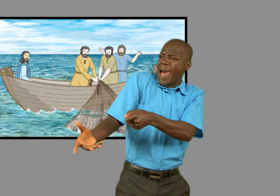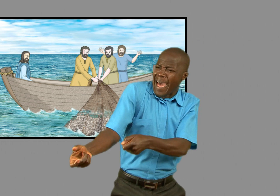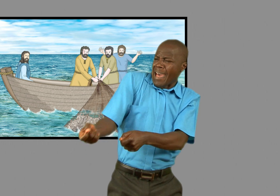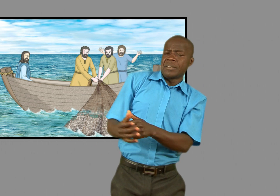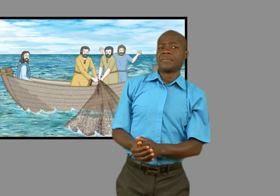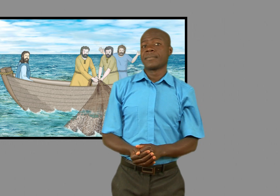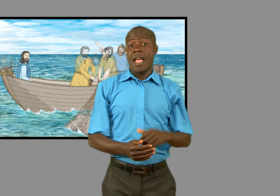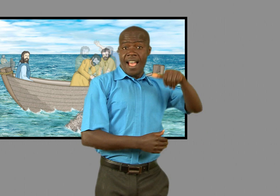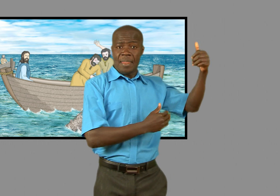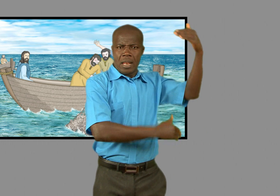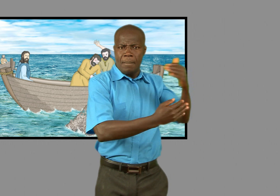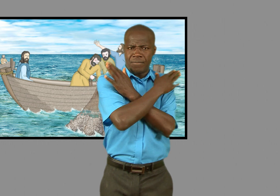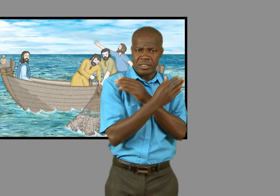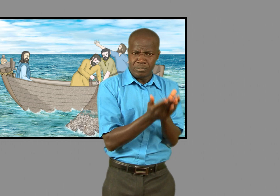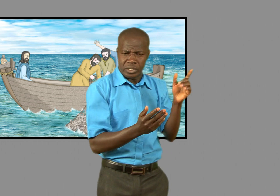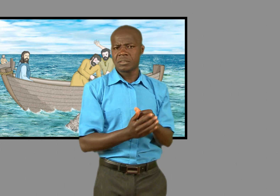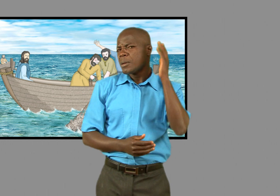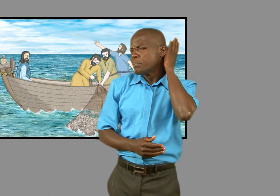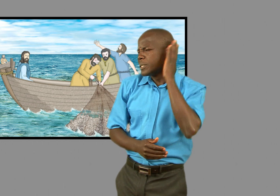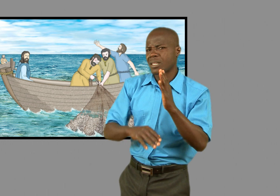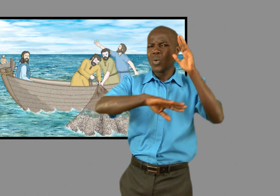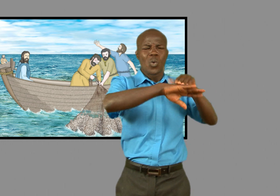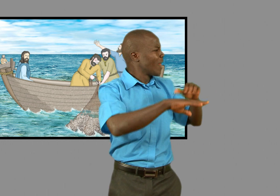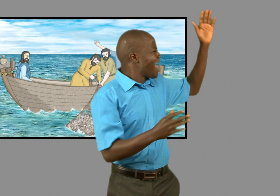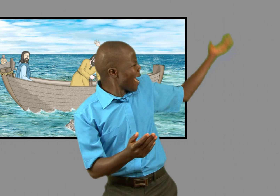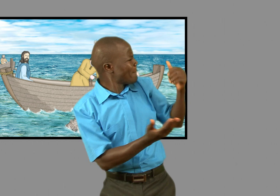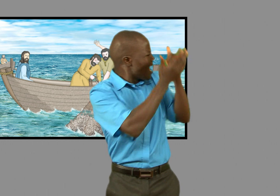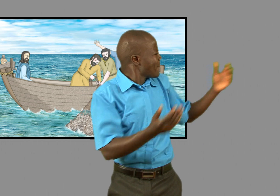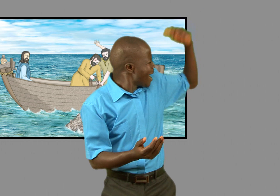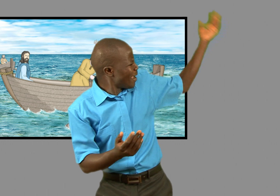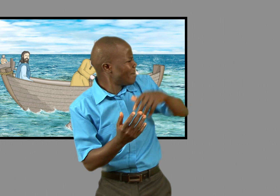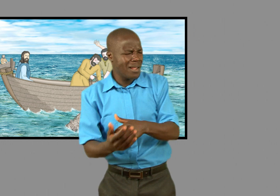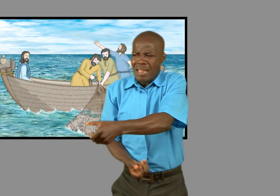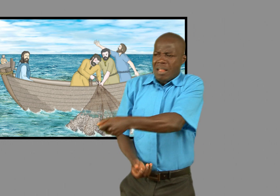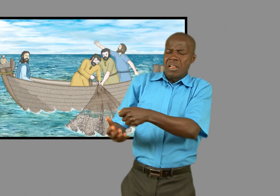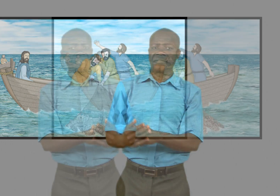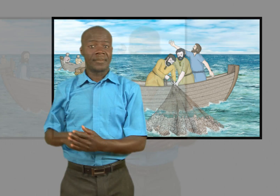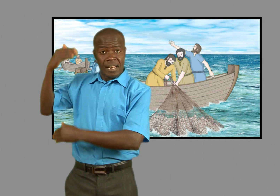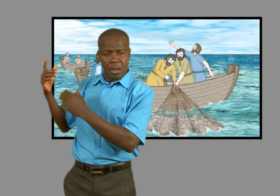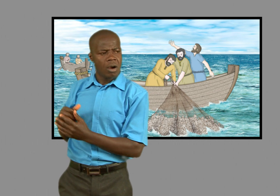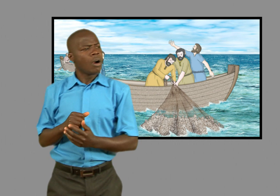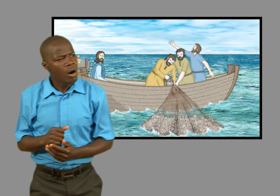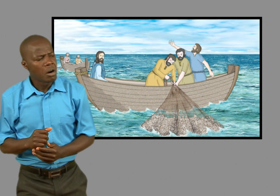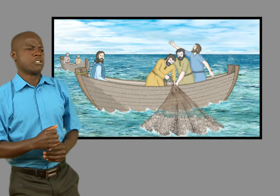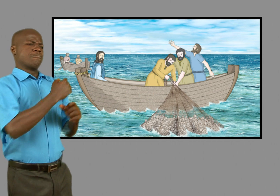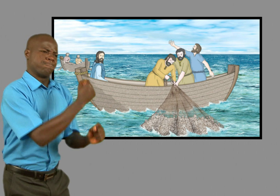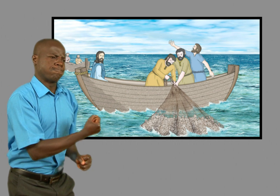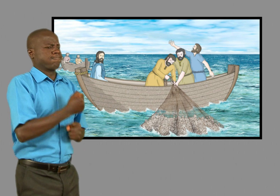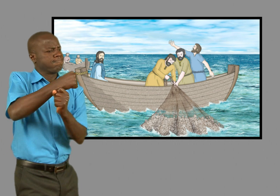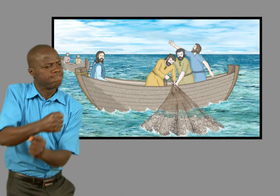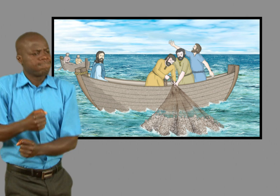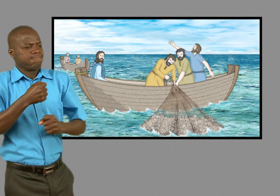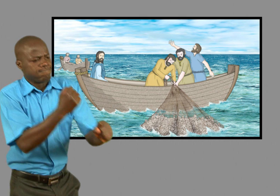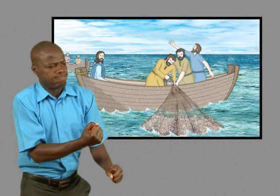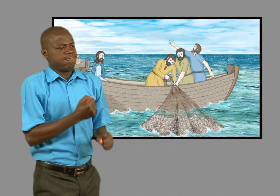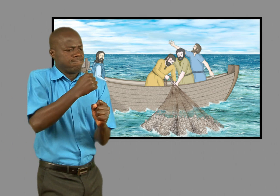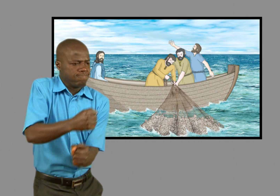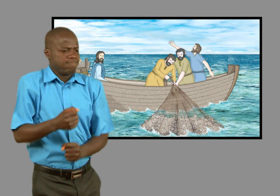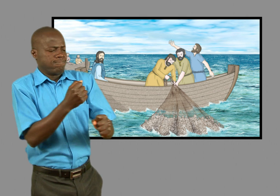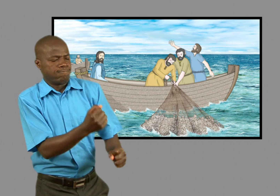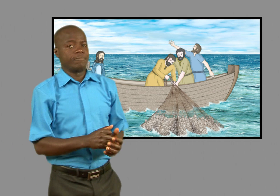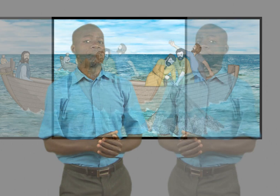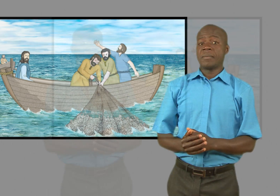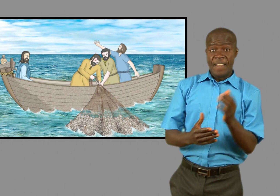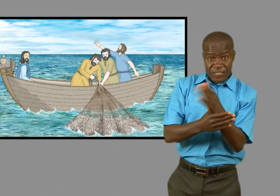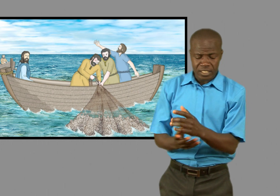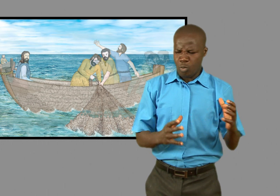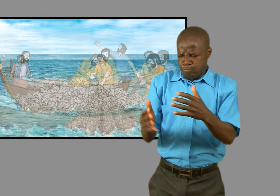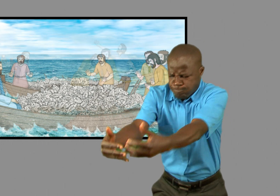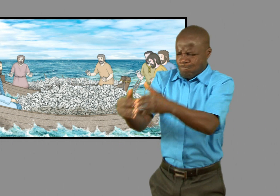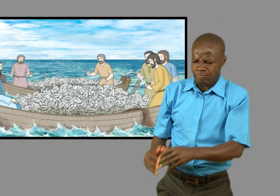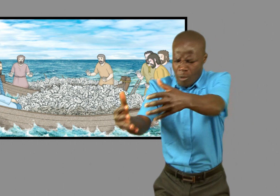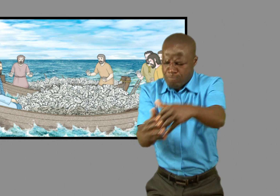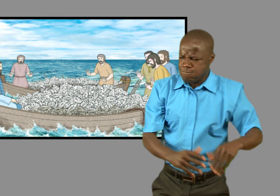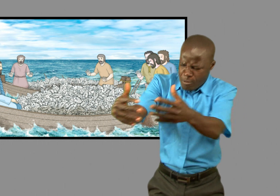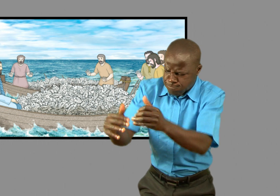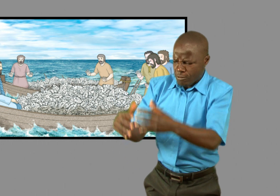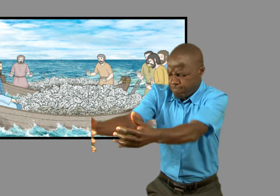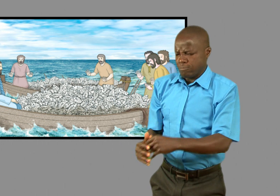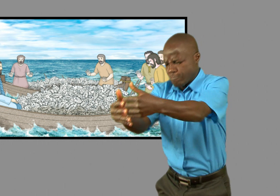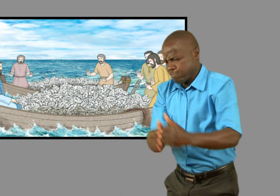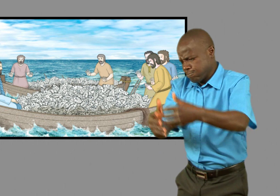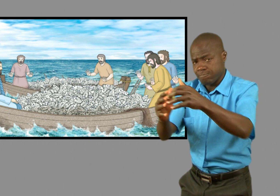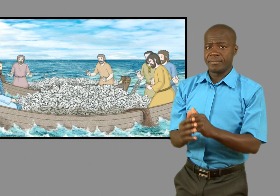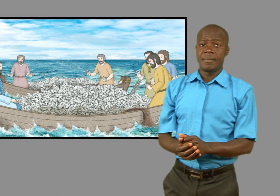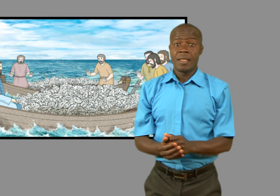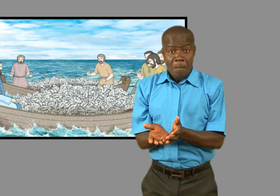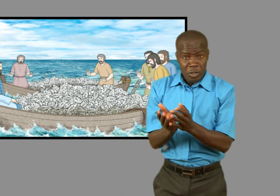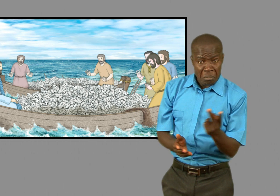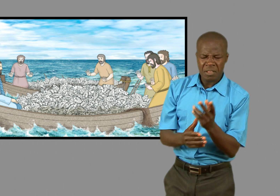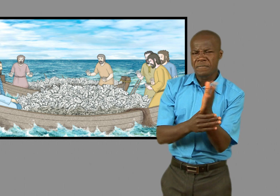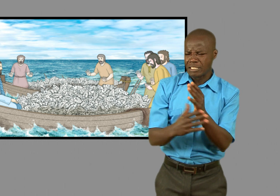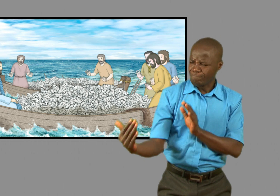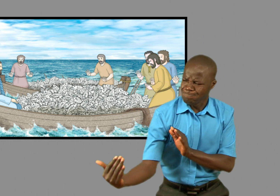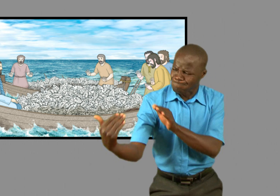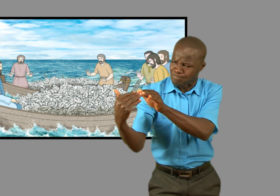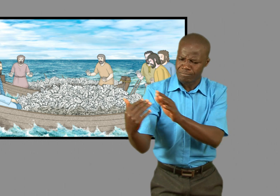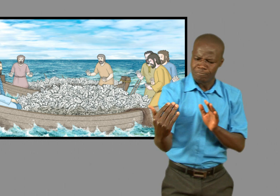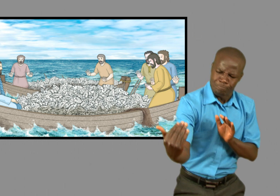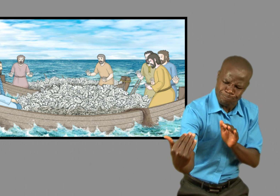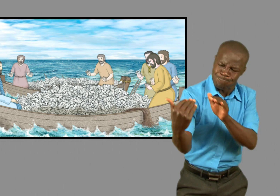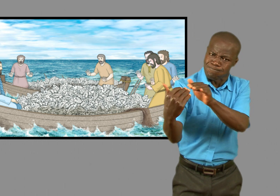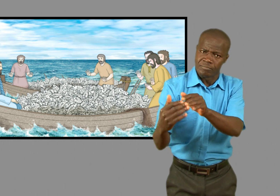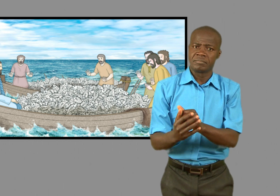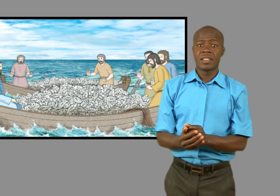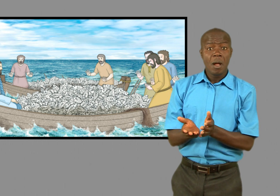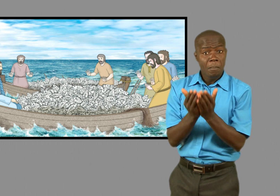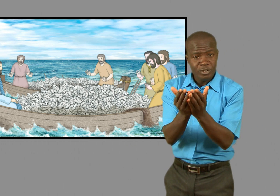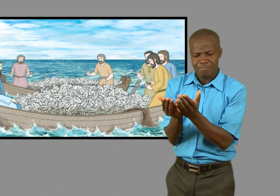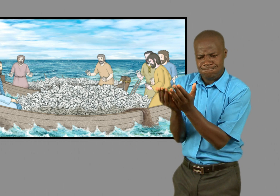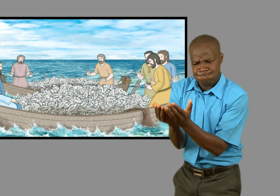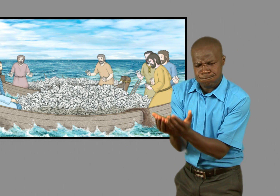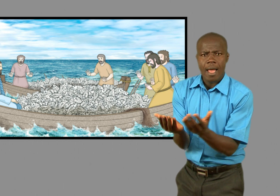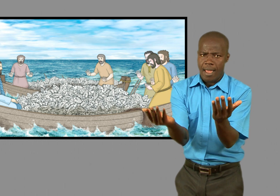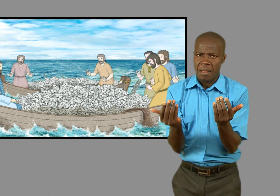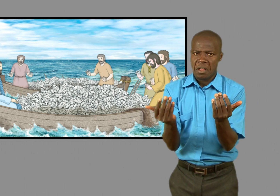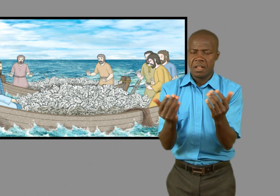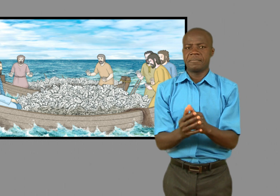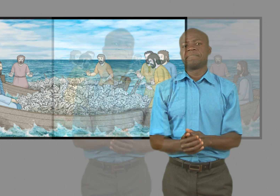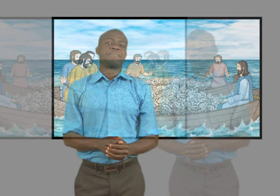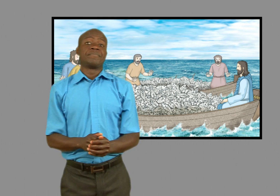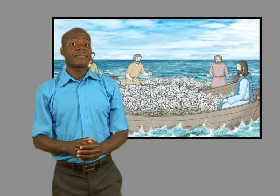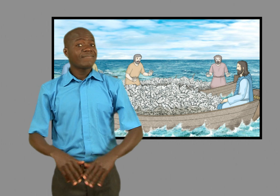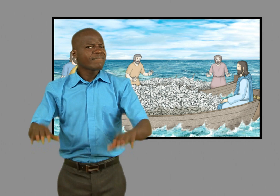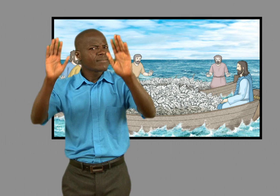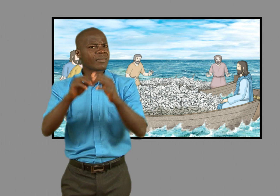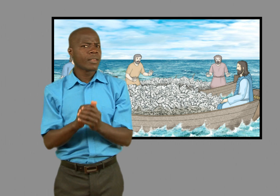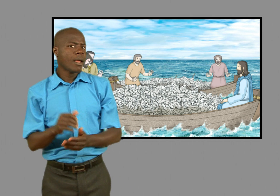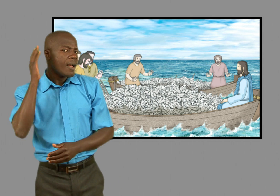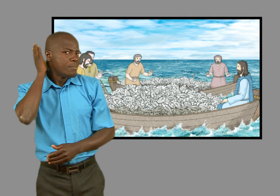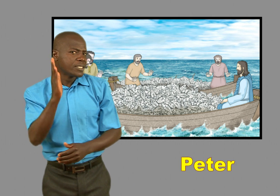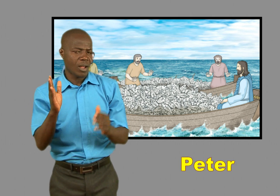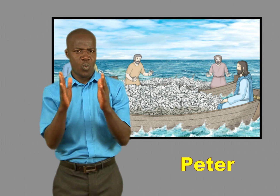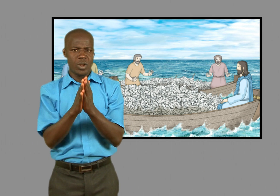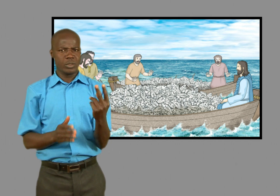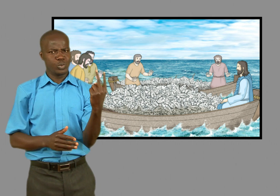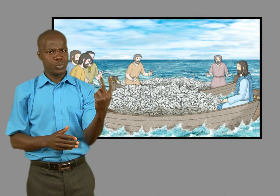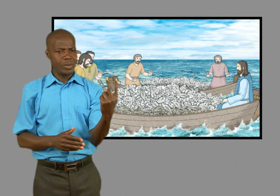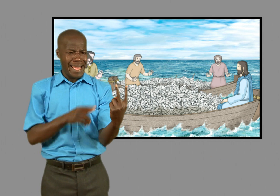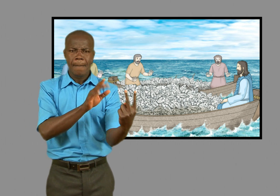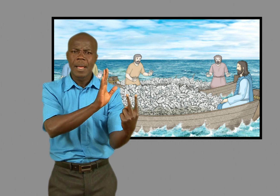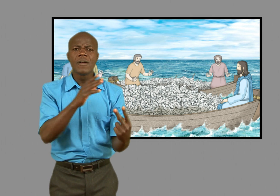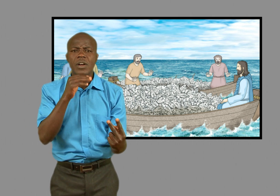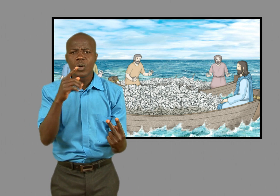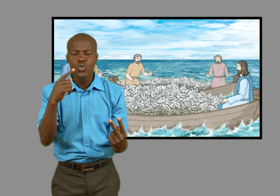So they signaled to their partners in the other boat to come and help them, and they came and filled both boats so full that they began to sink.